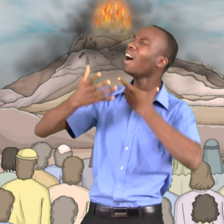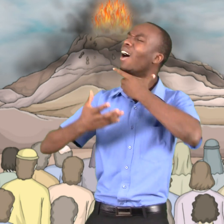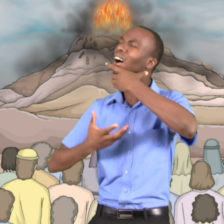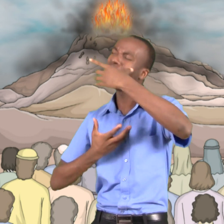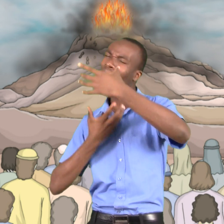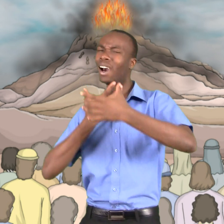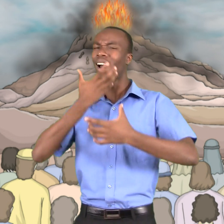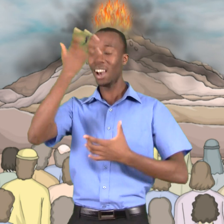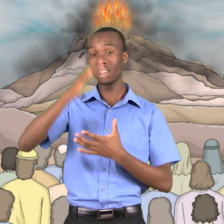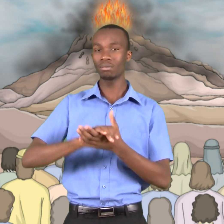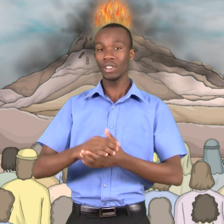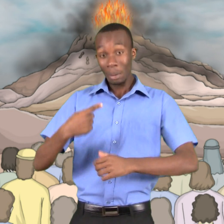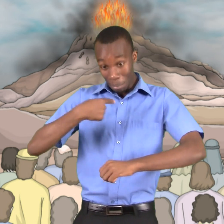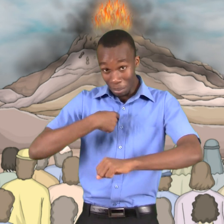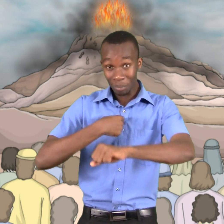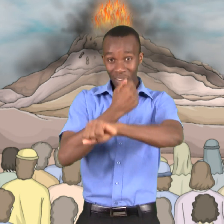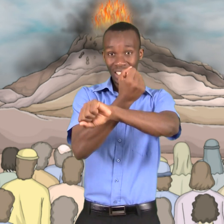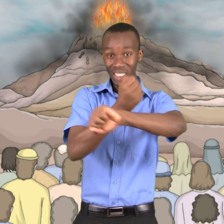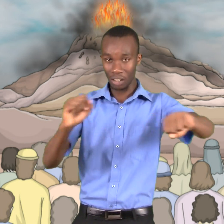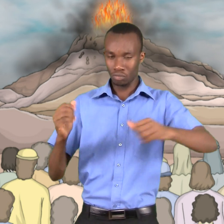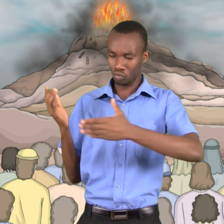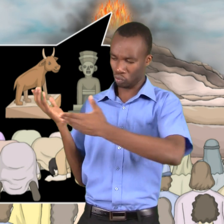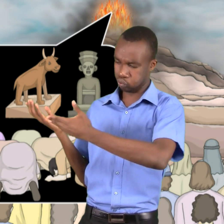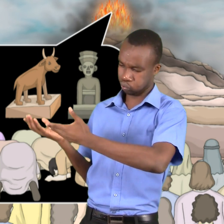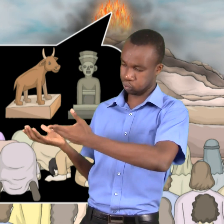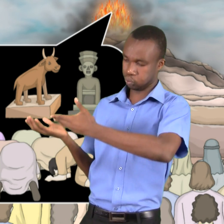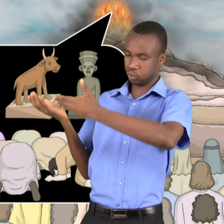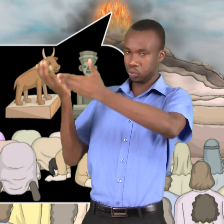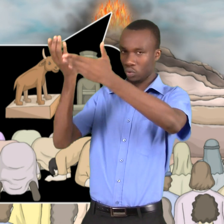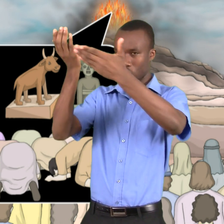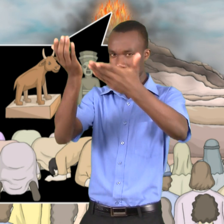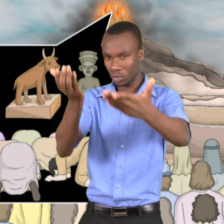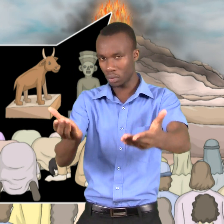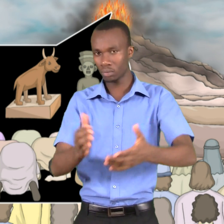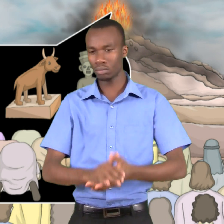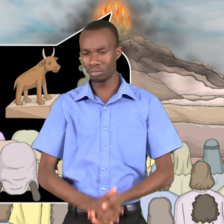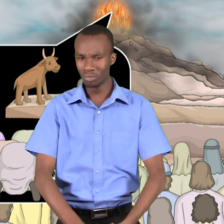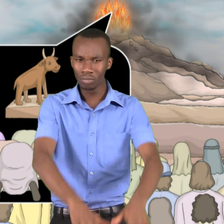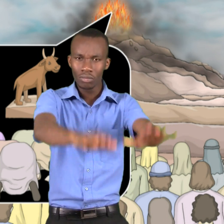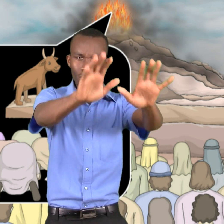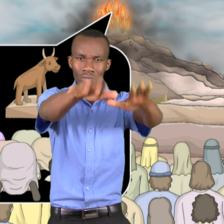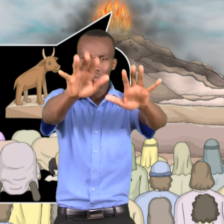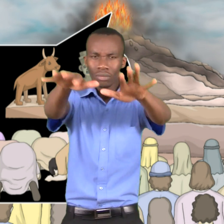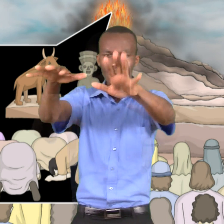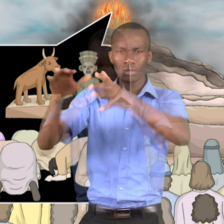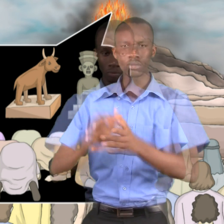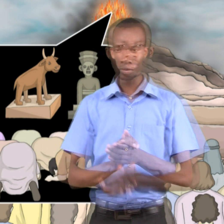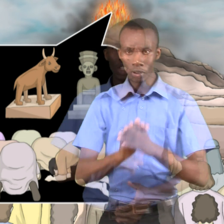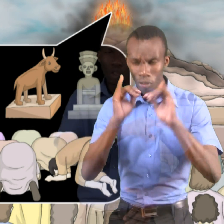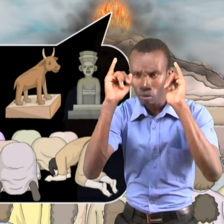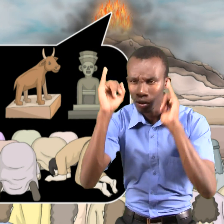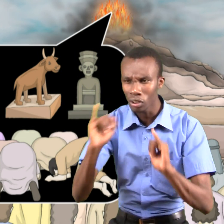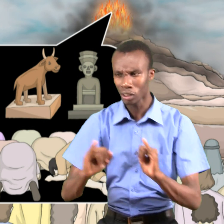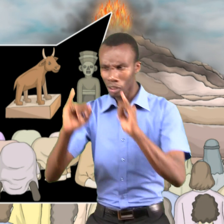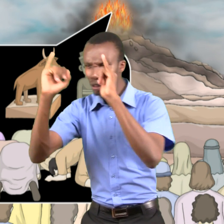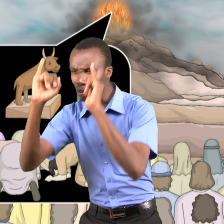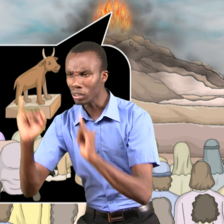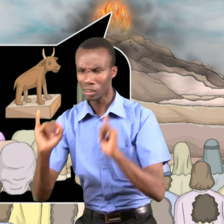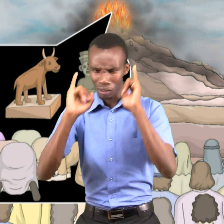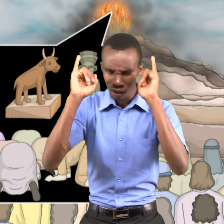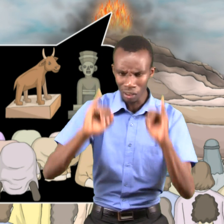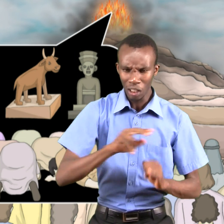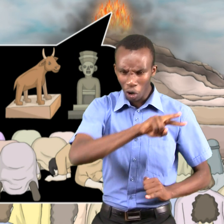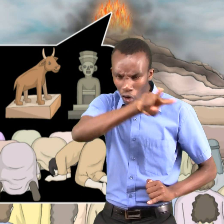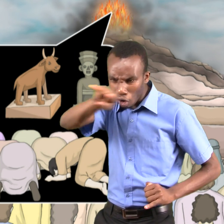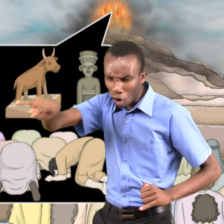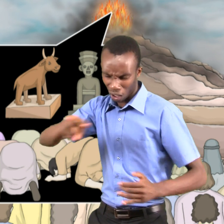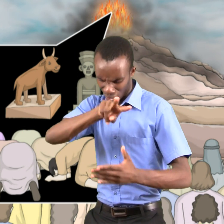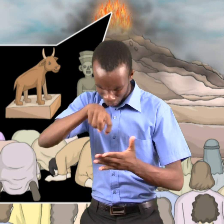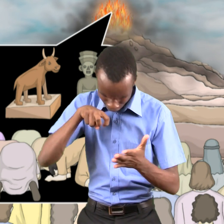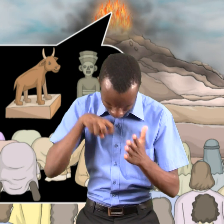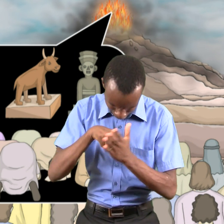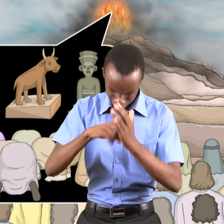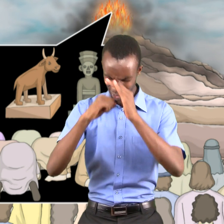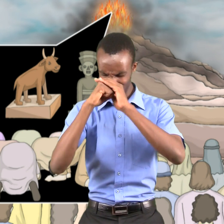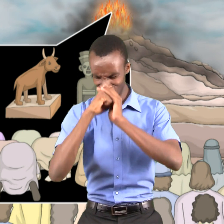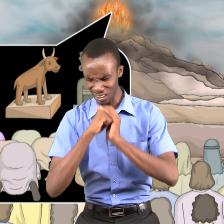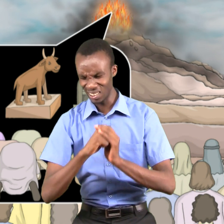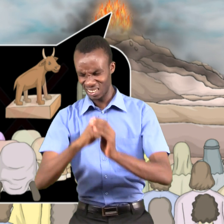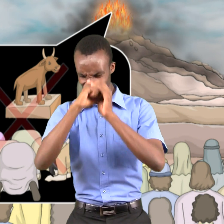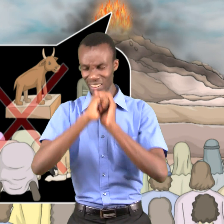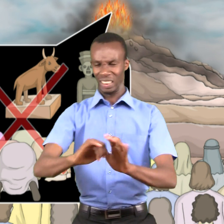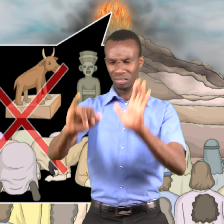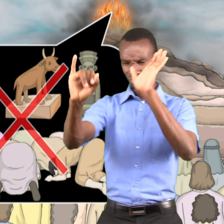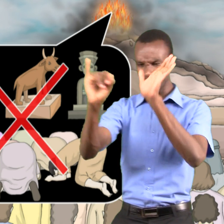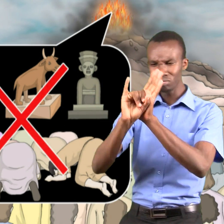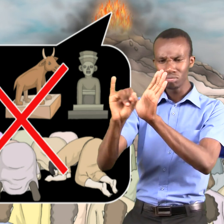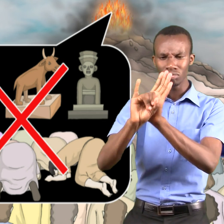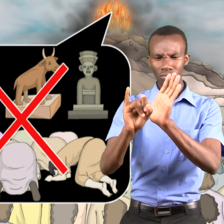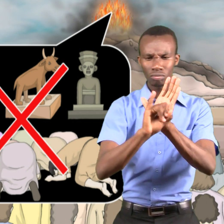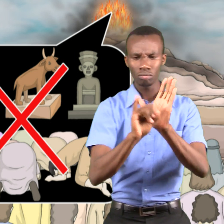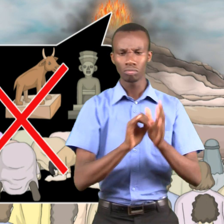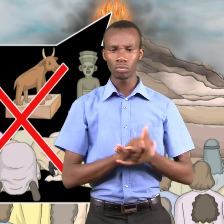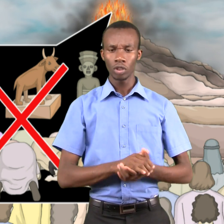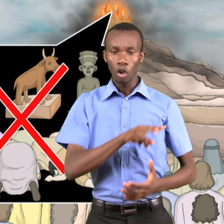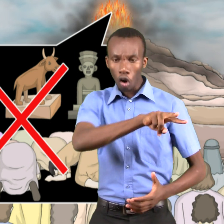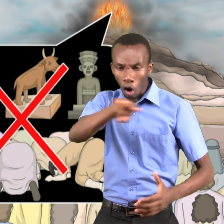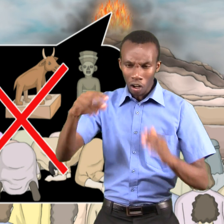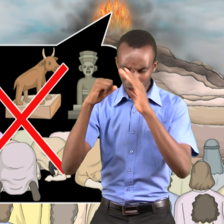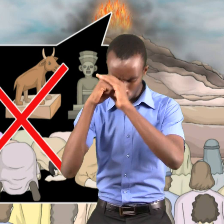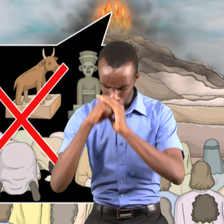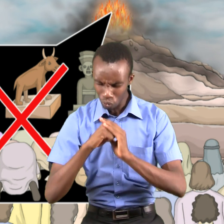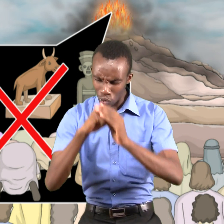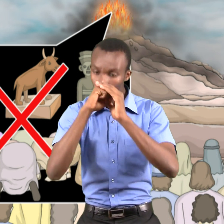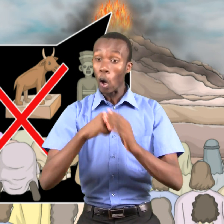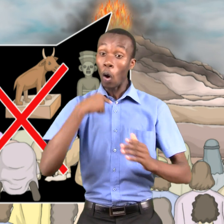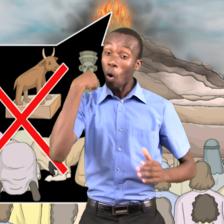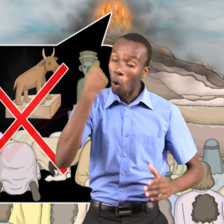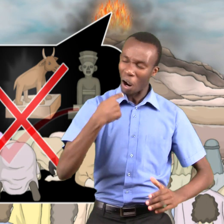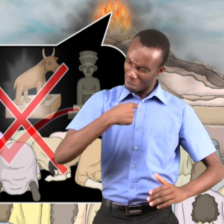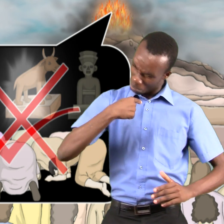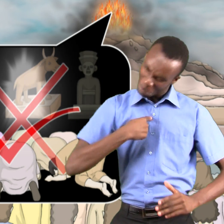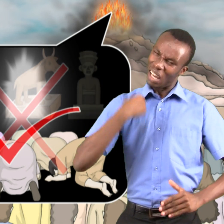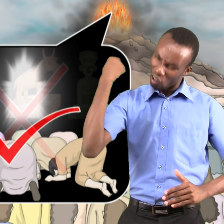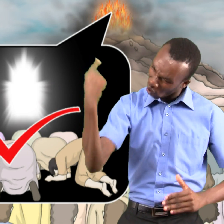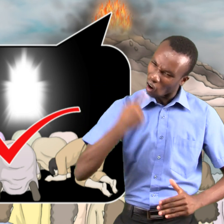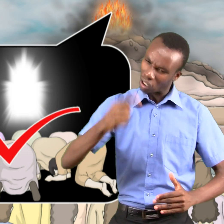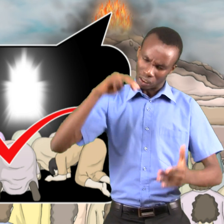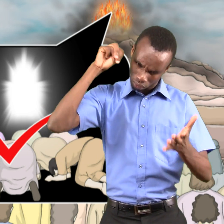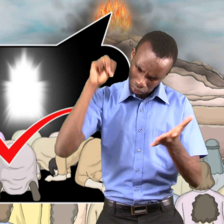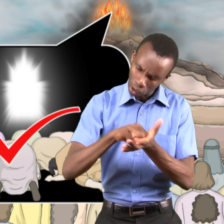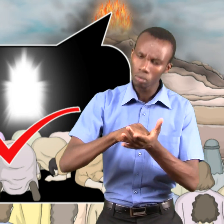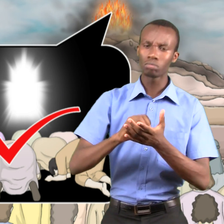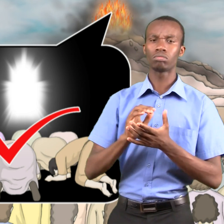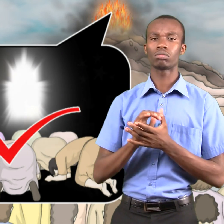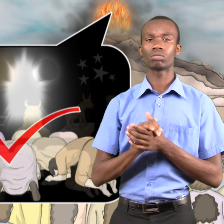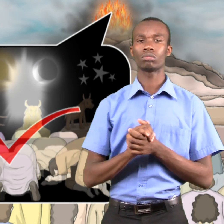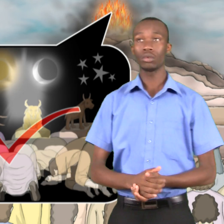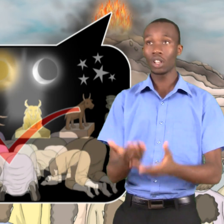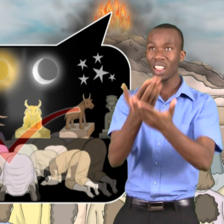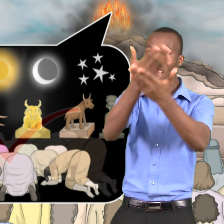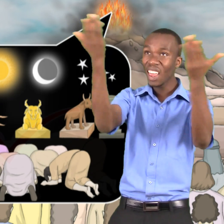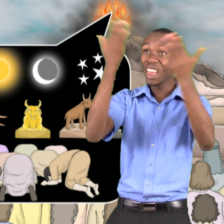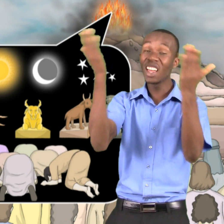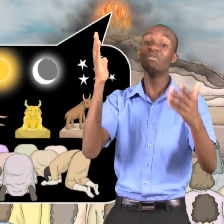You shall have no other gods before Me.